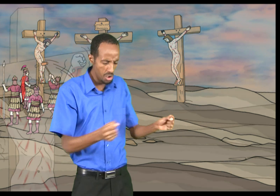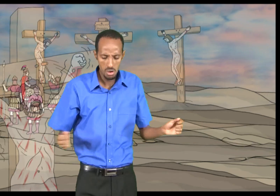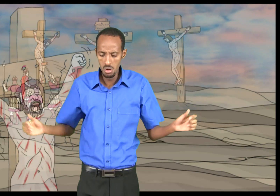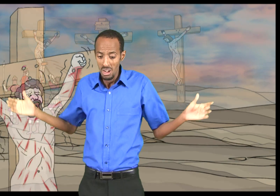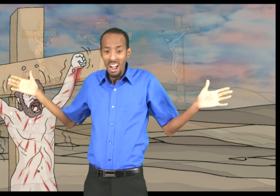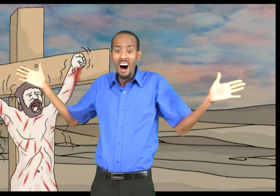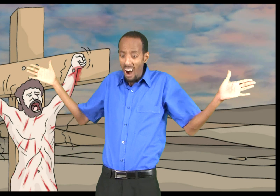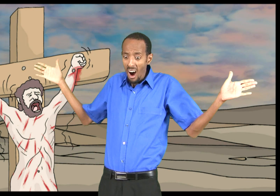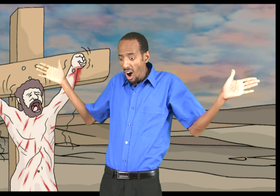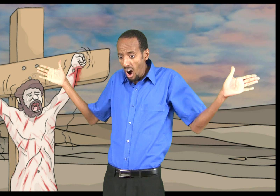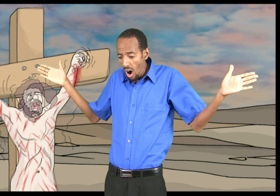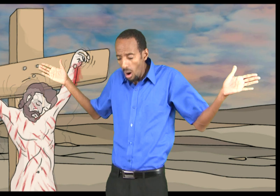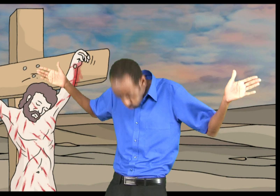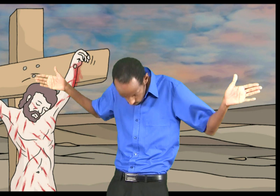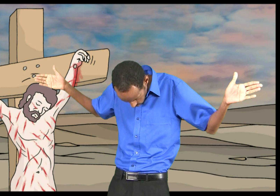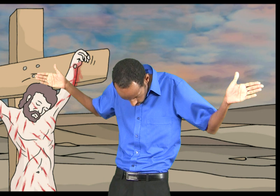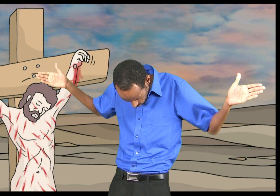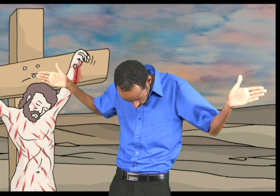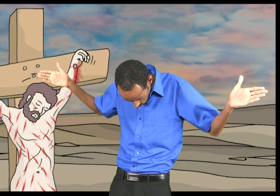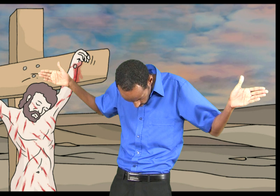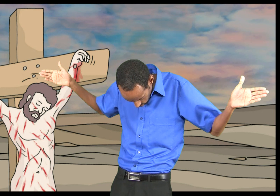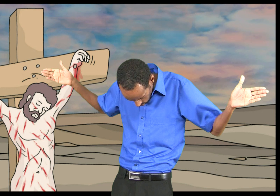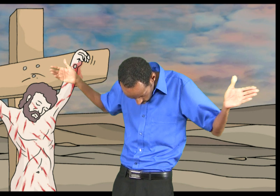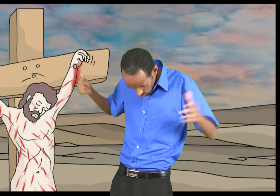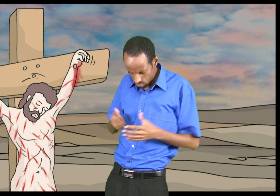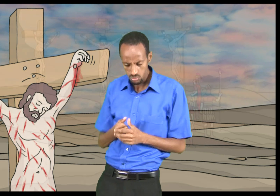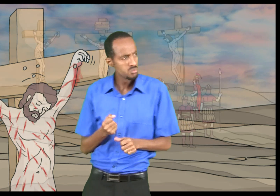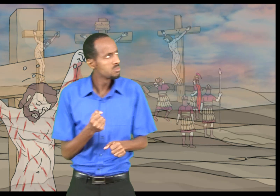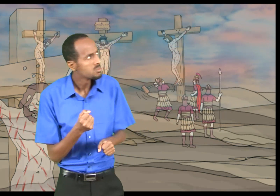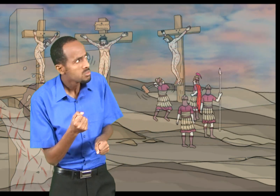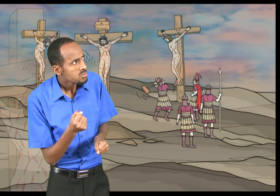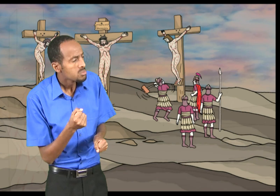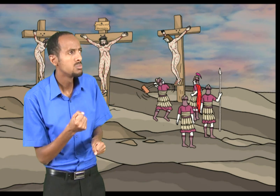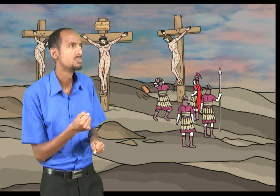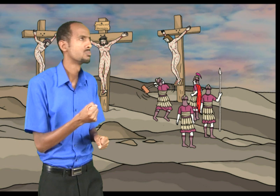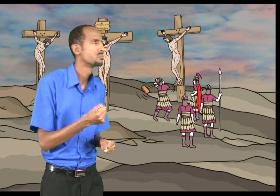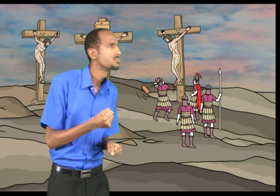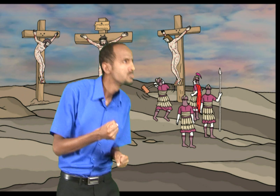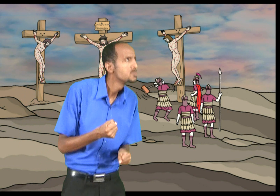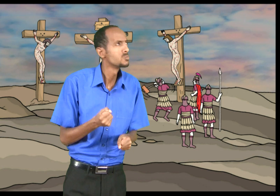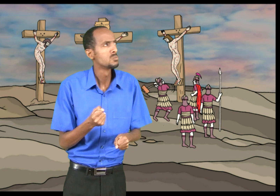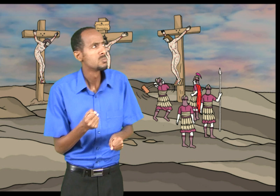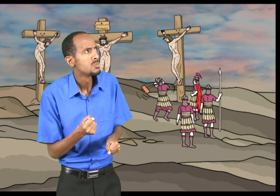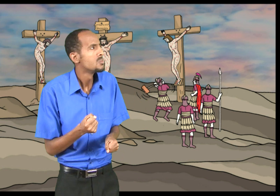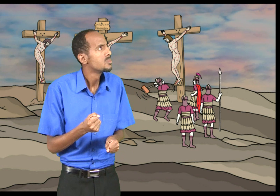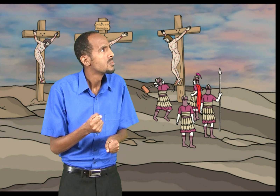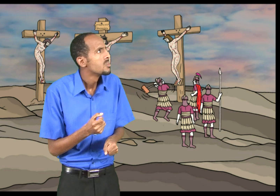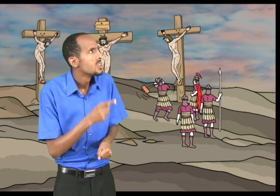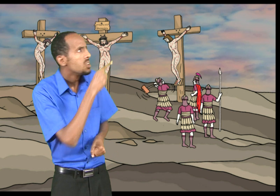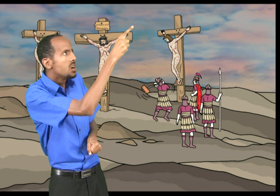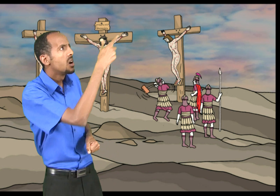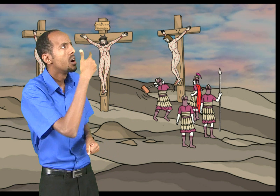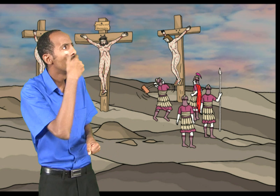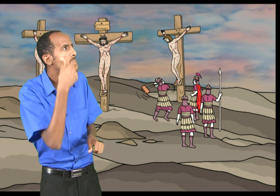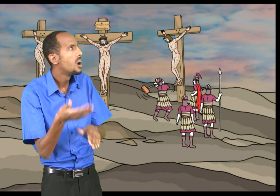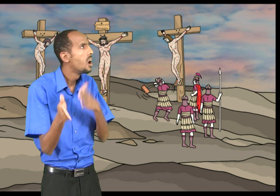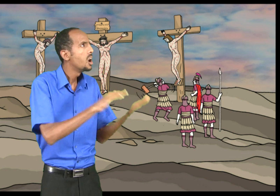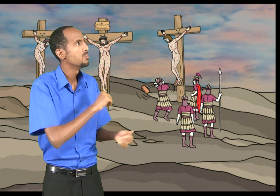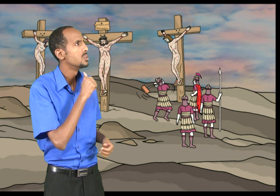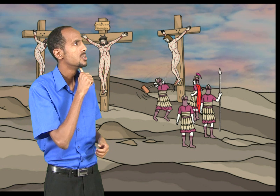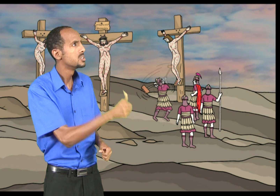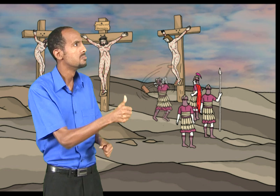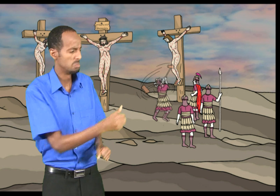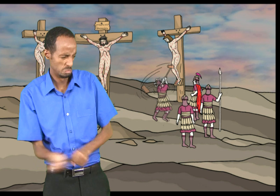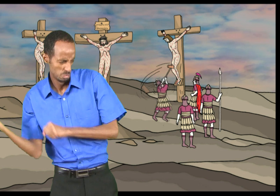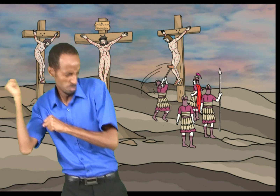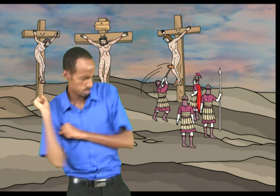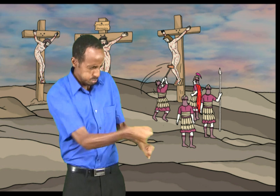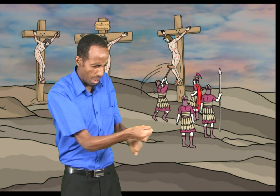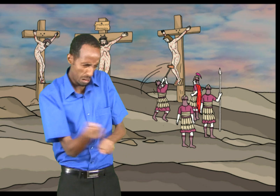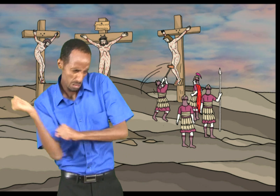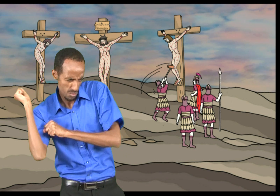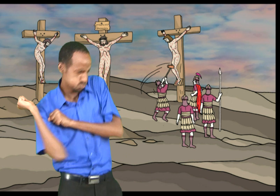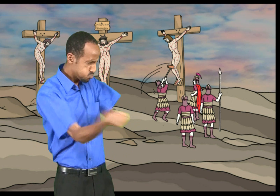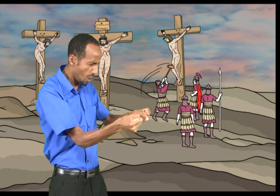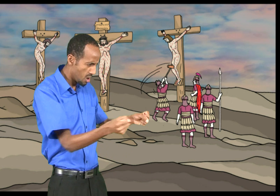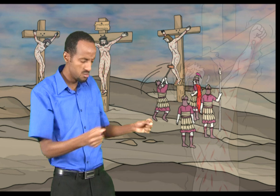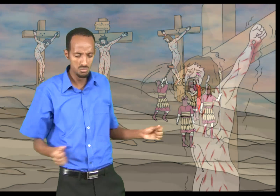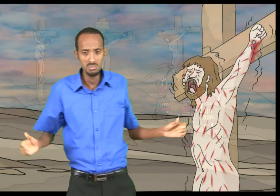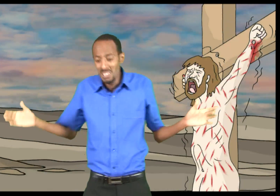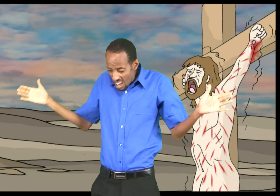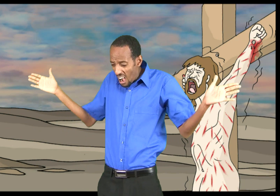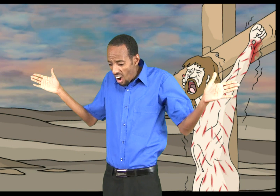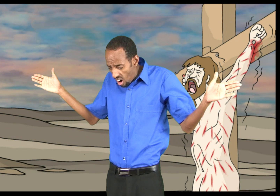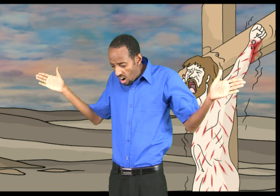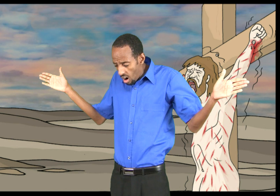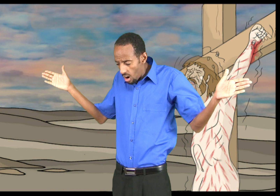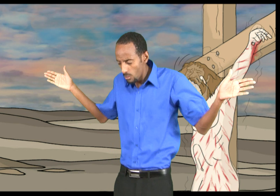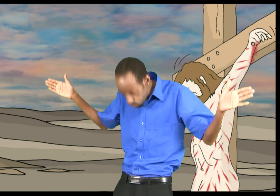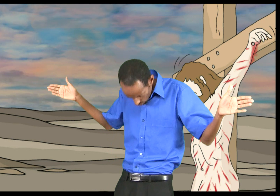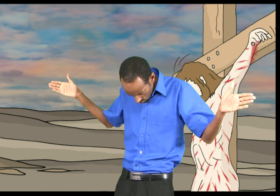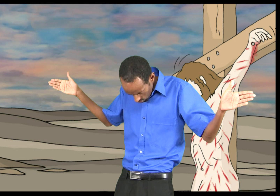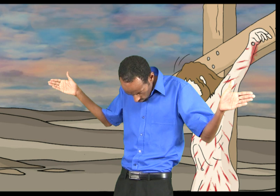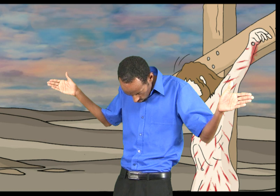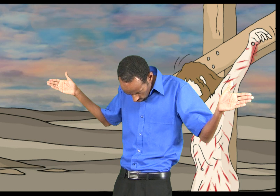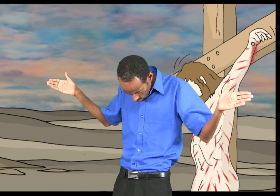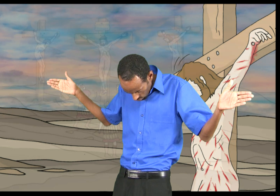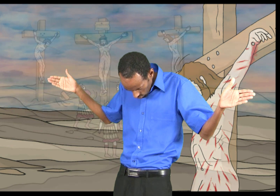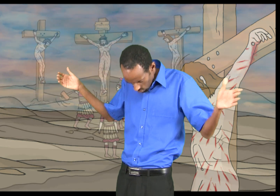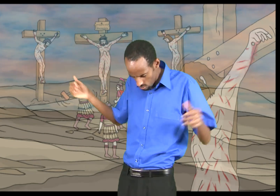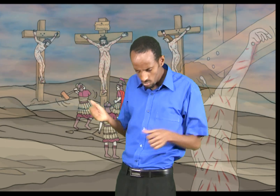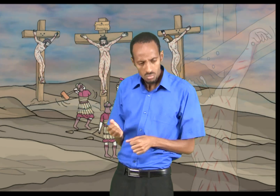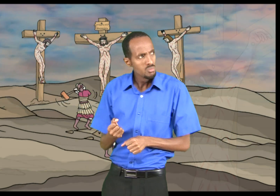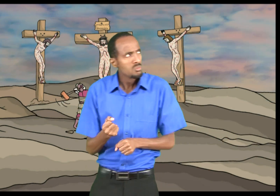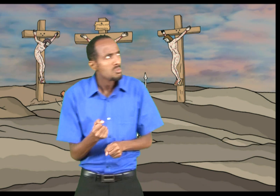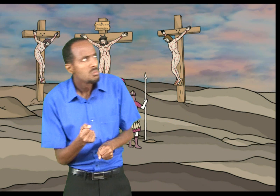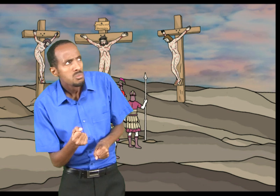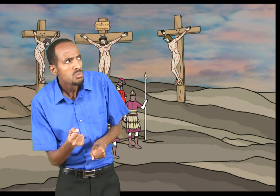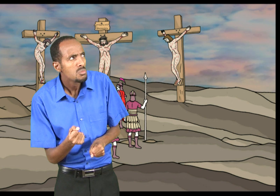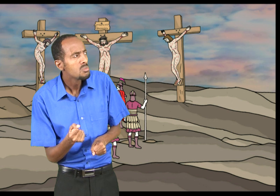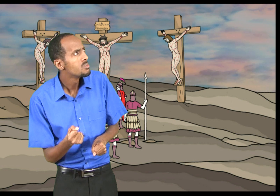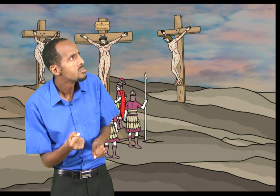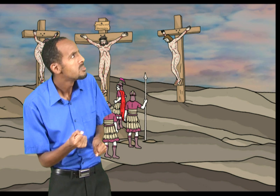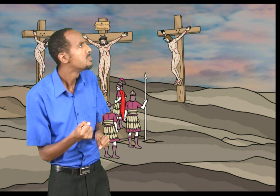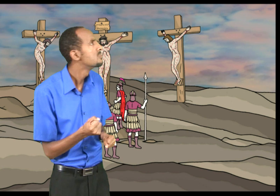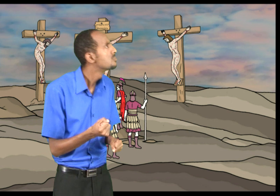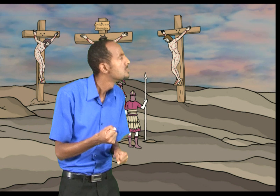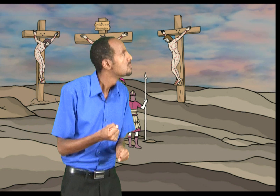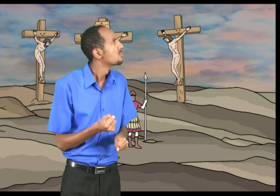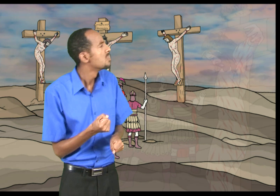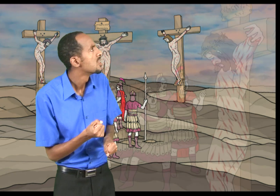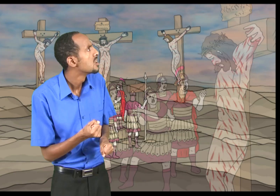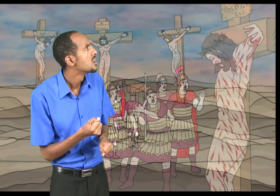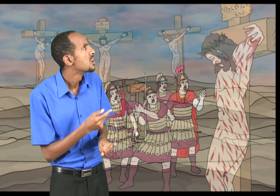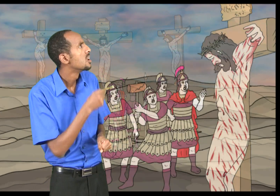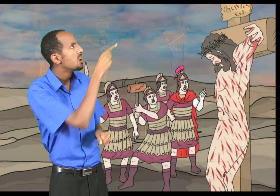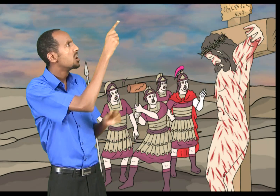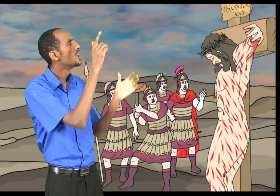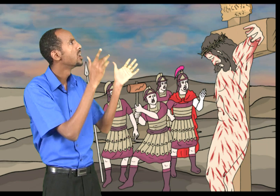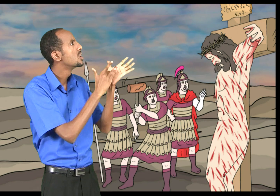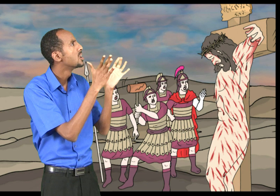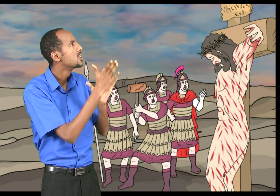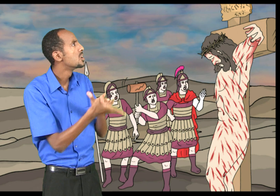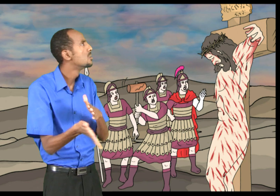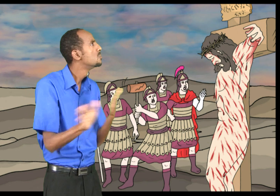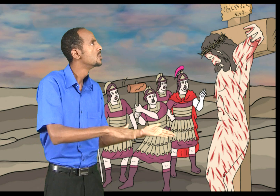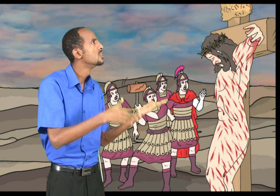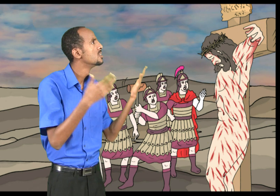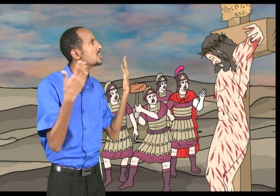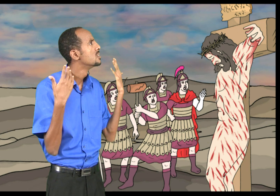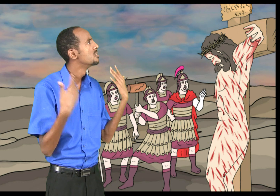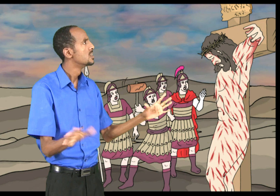But when they came to Jesus and saw that He was already dead, they did not break His legs.